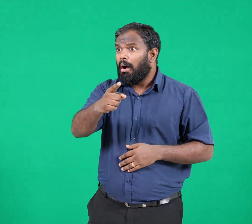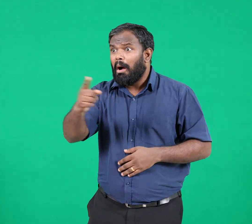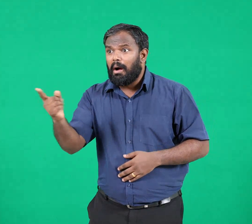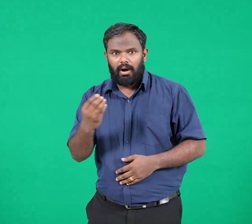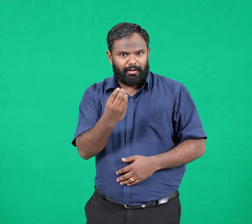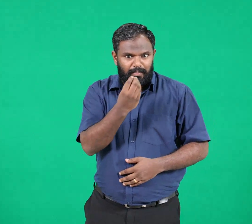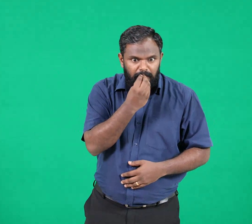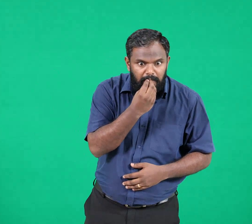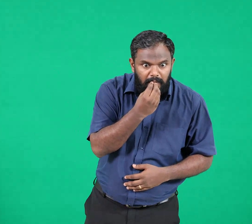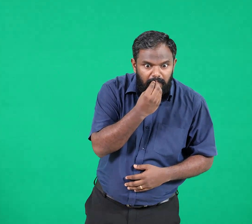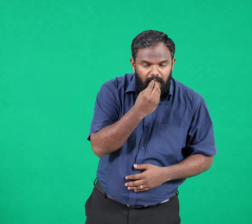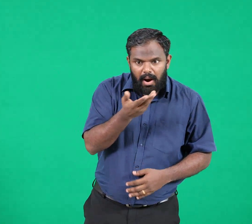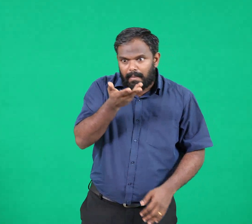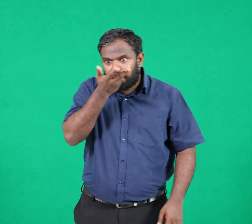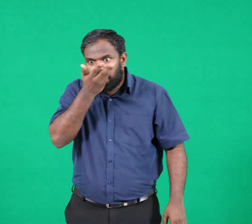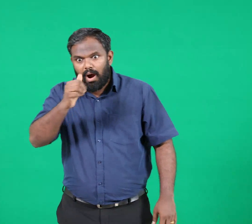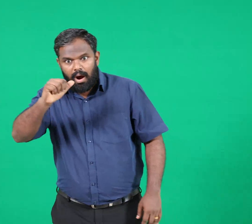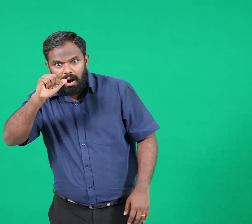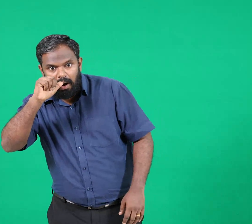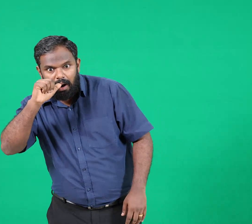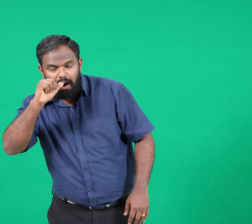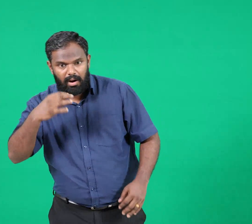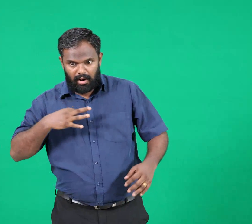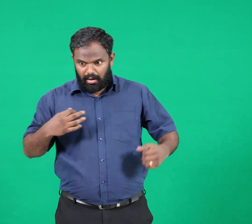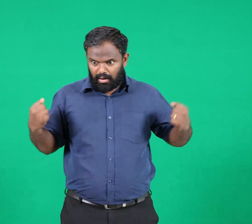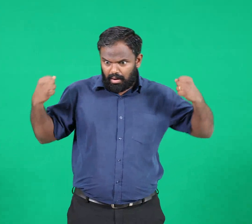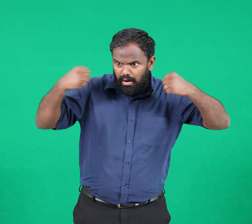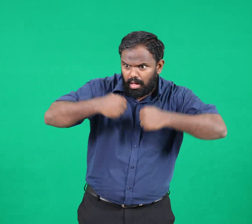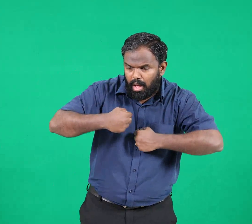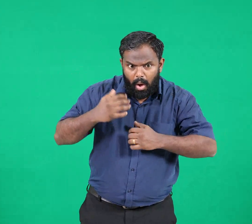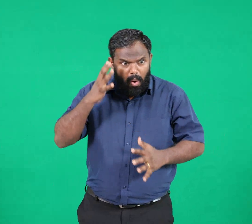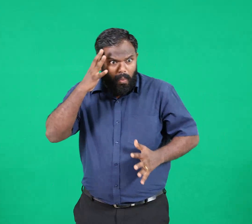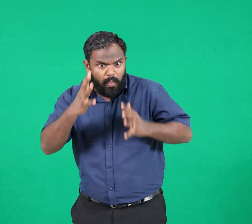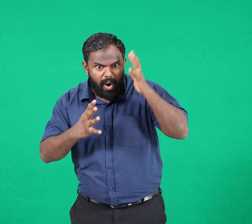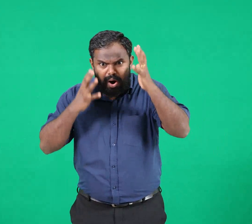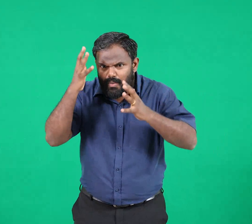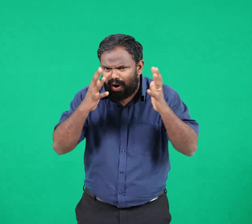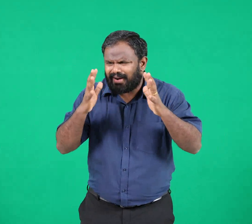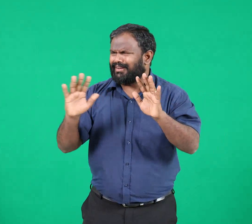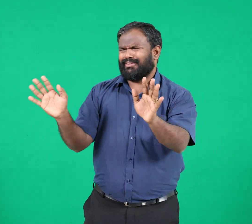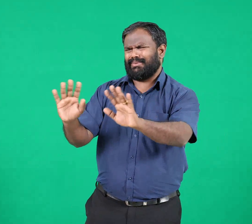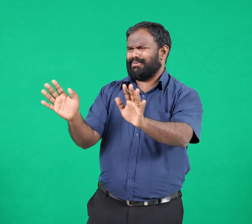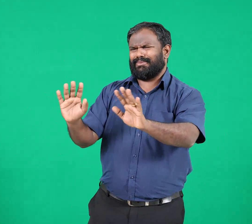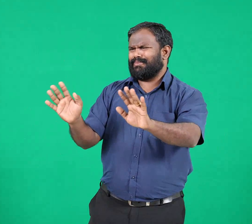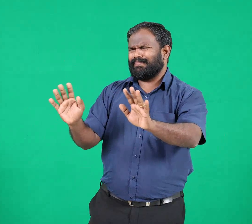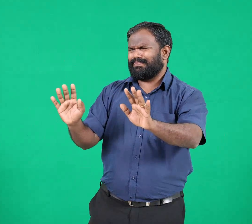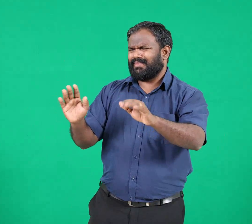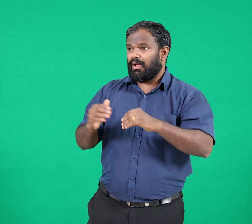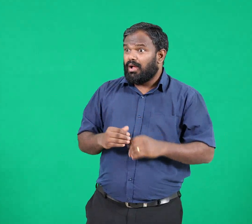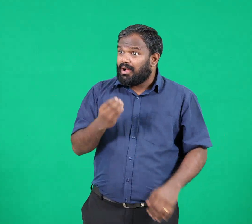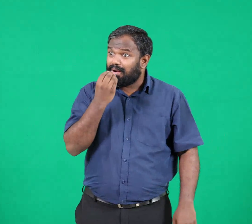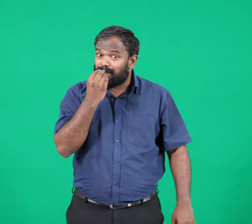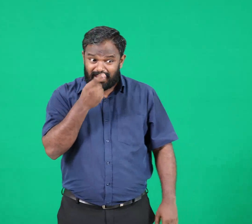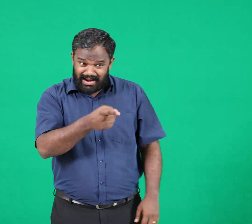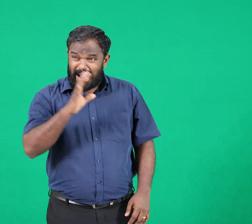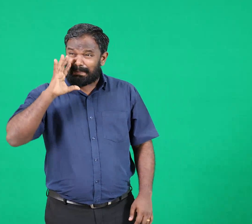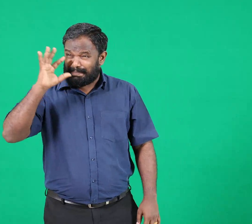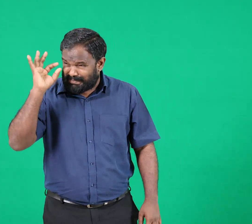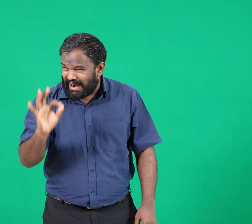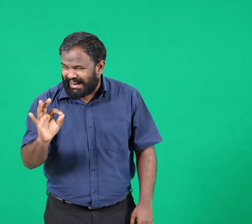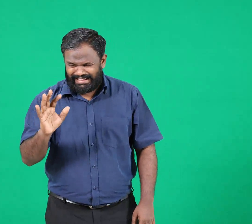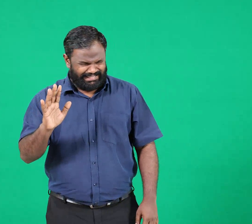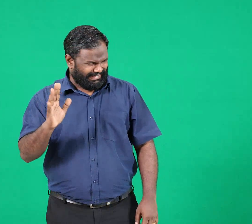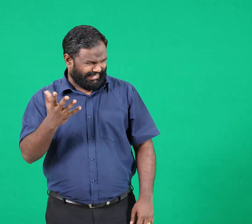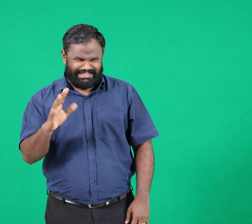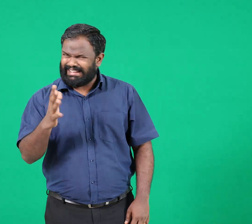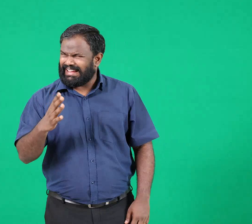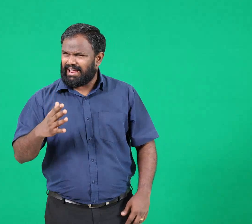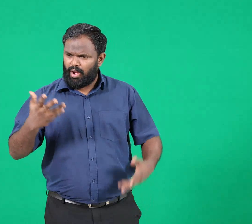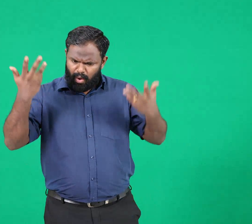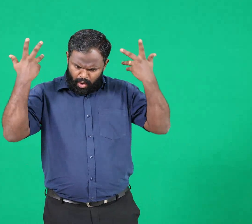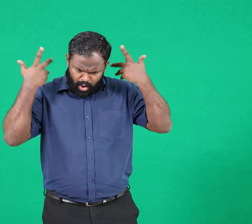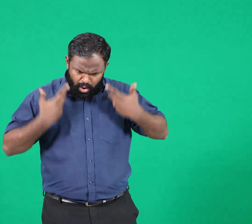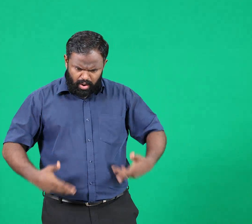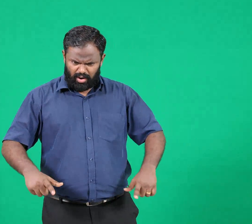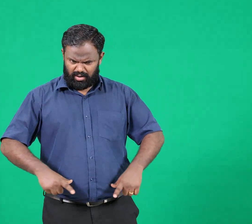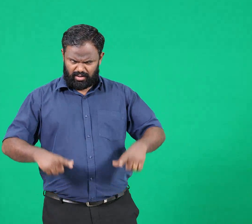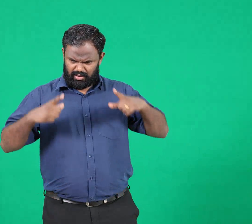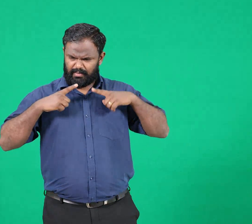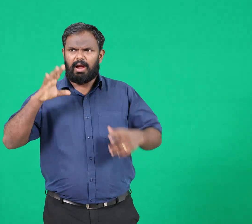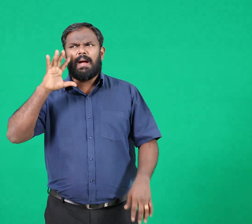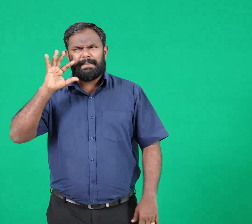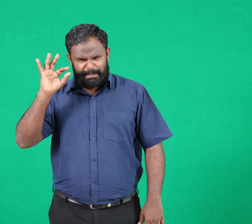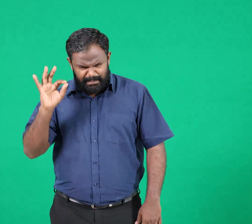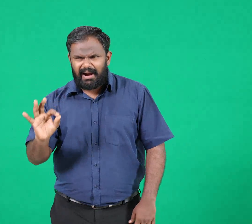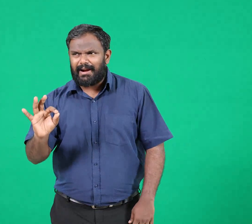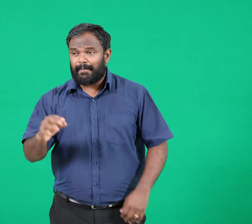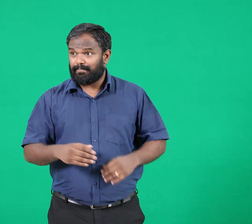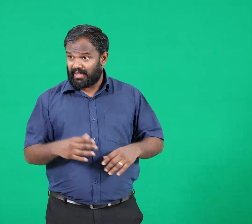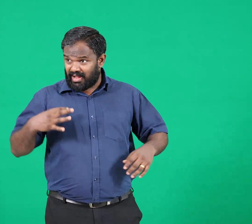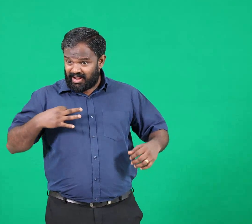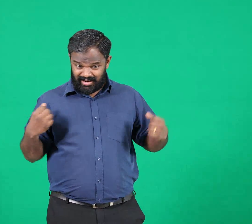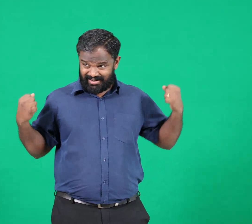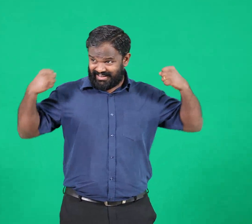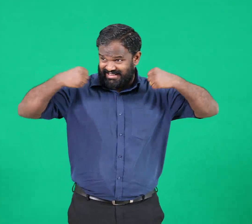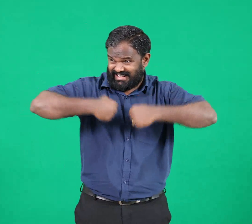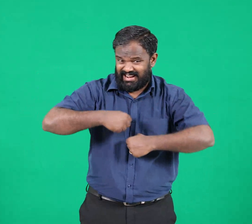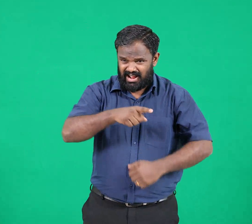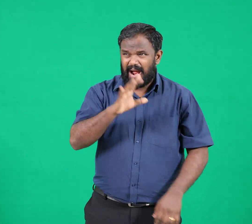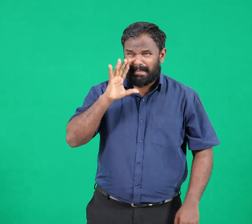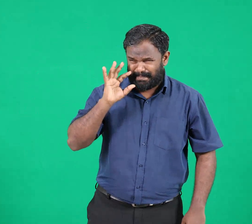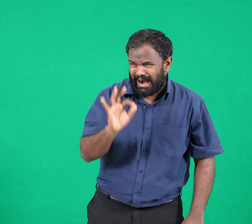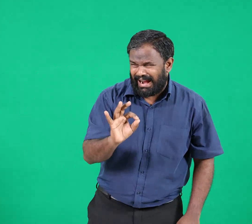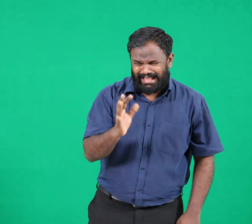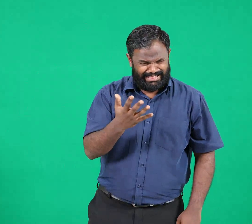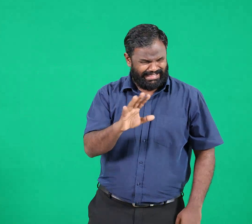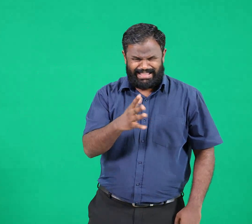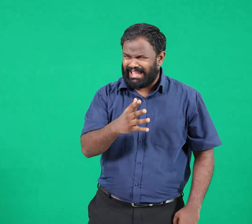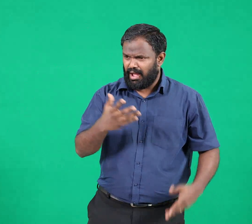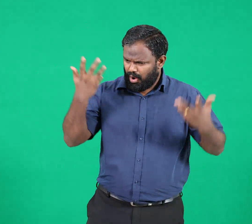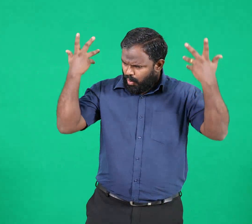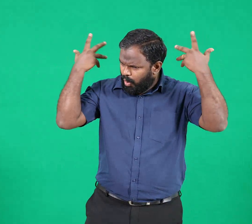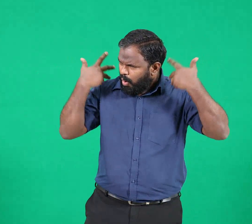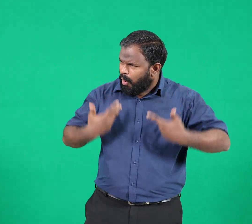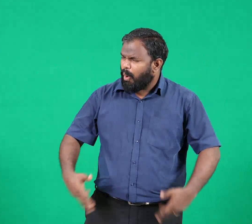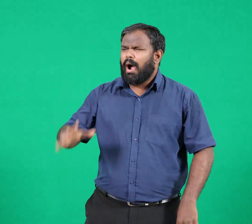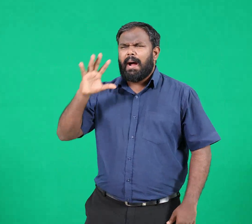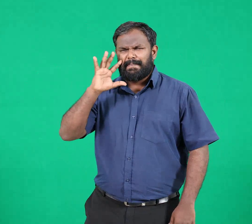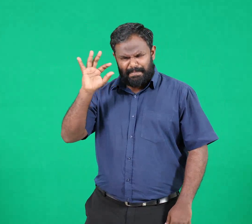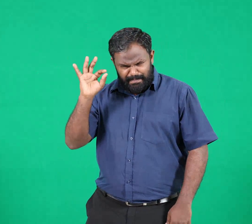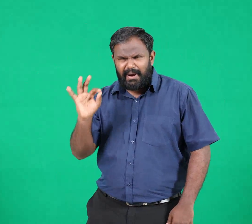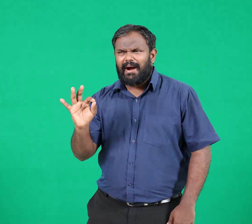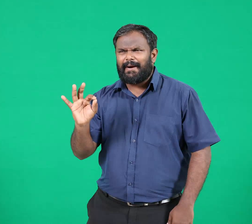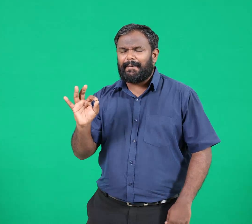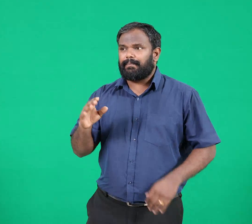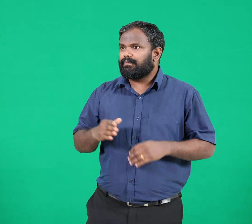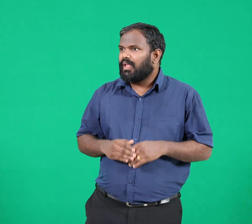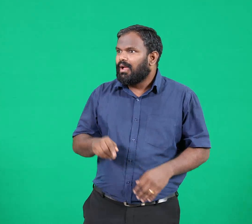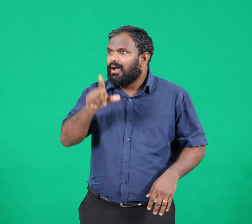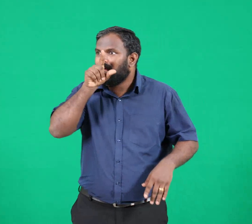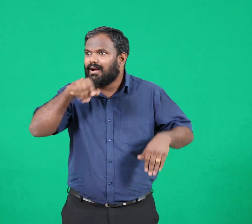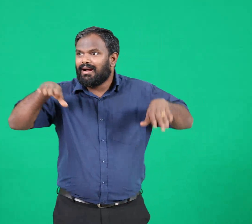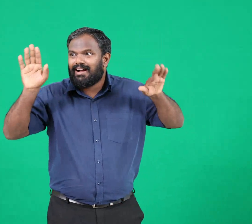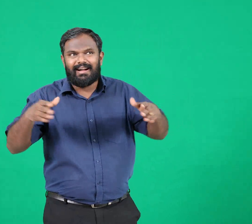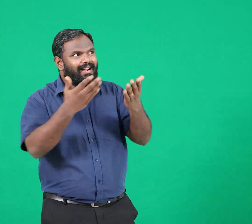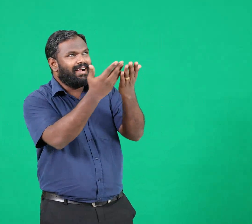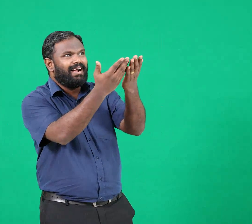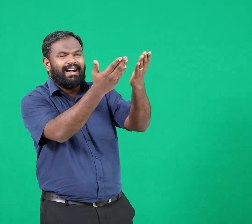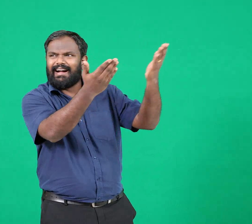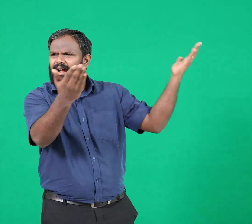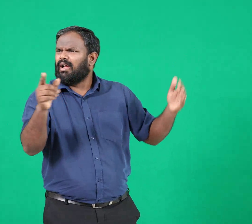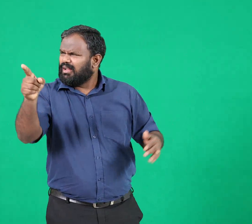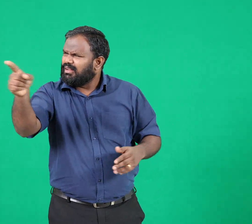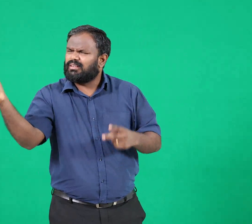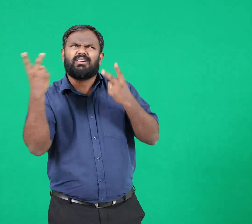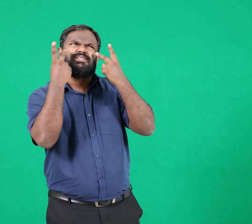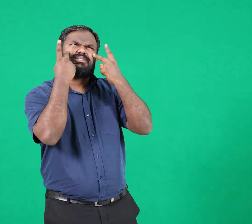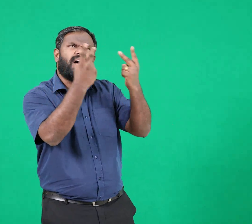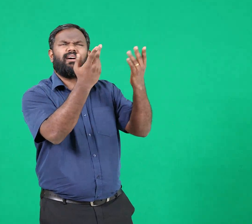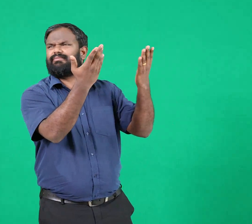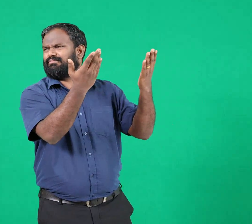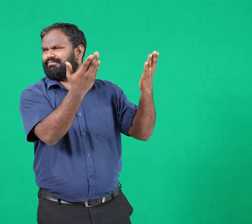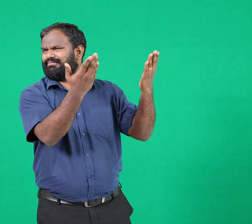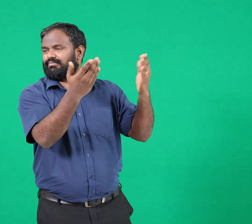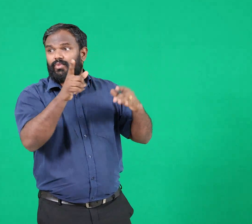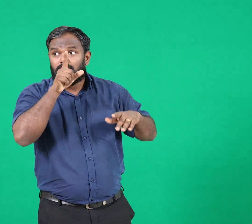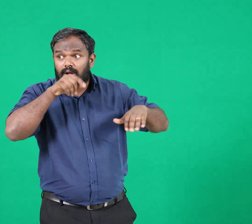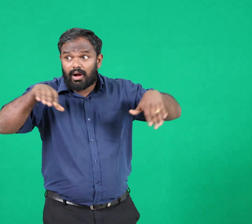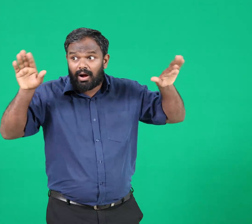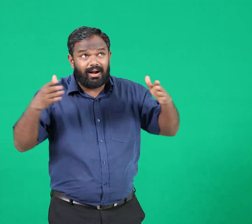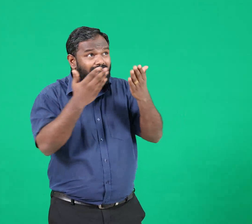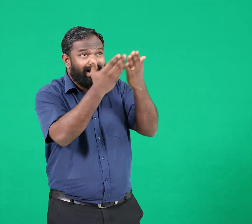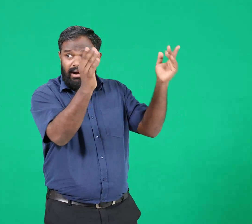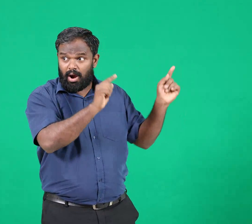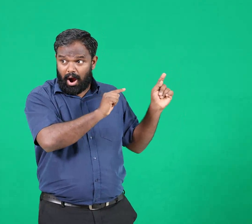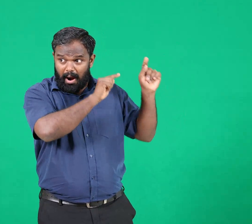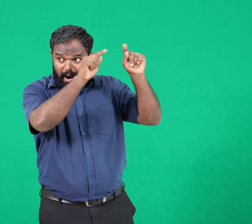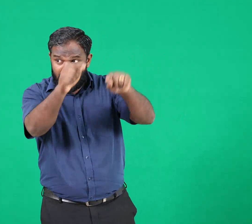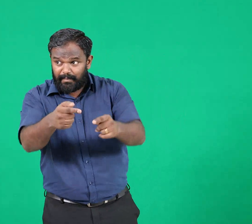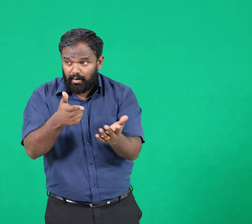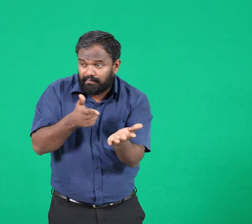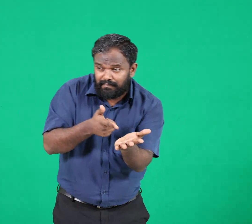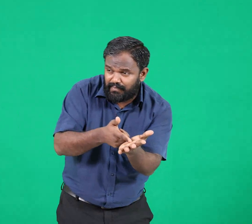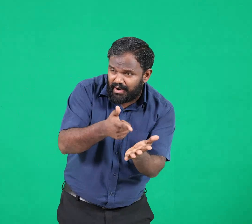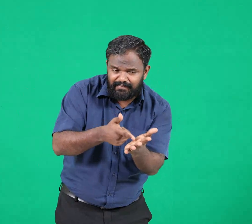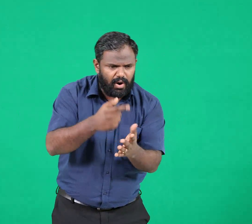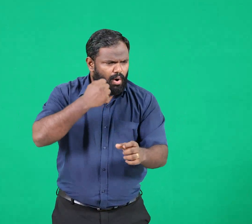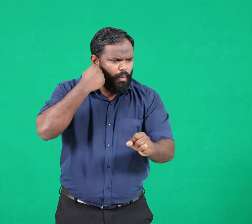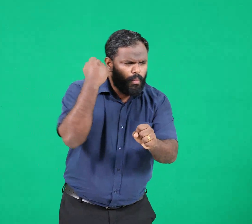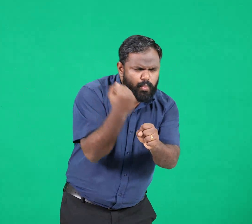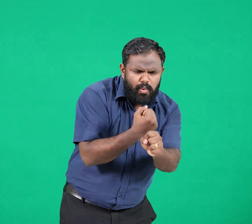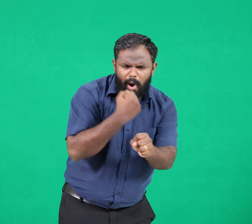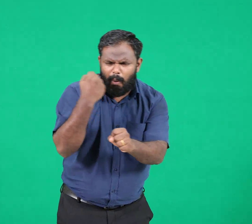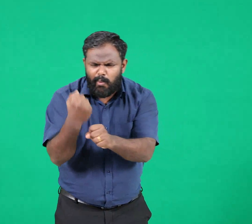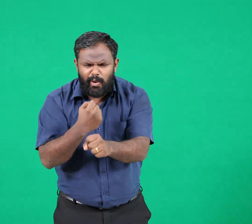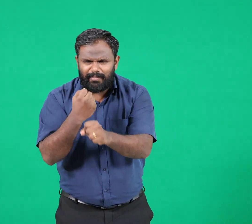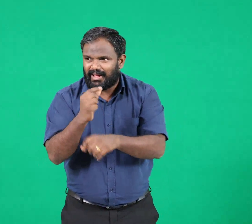or about your body, what you will wear. Is not life more than food, and the body more than clothes?